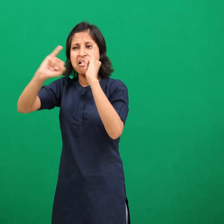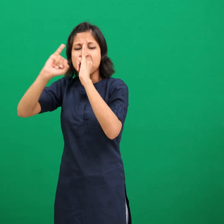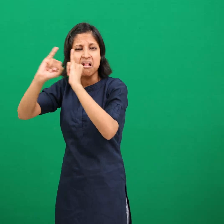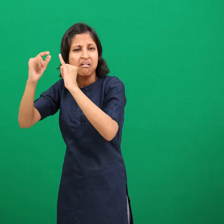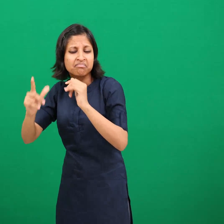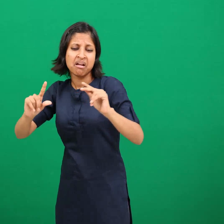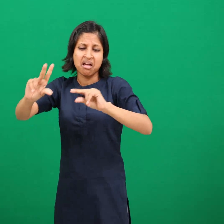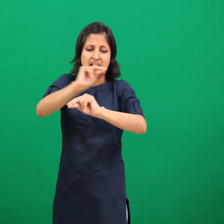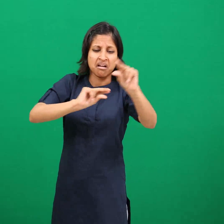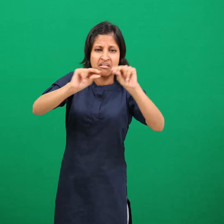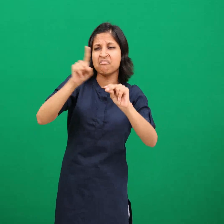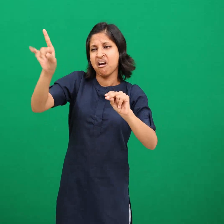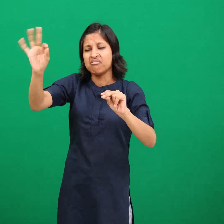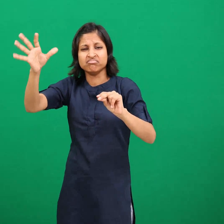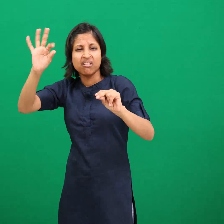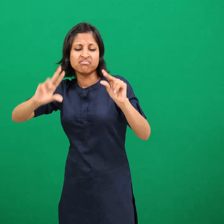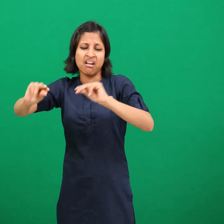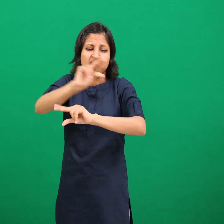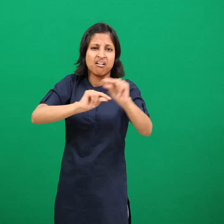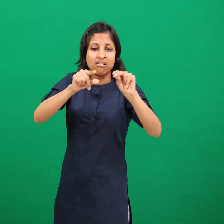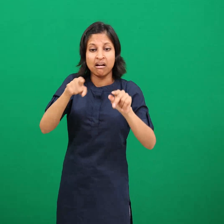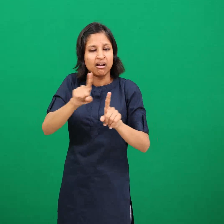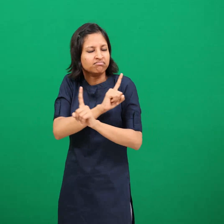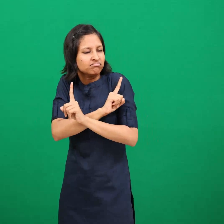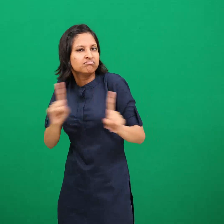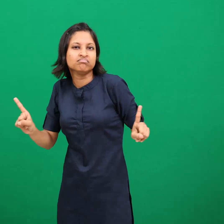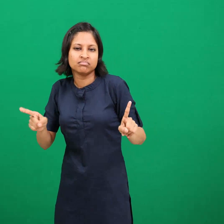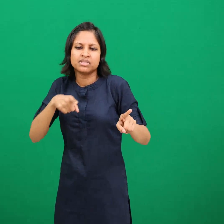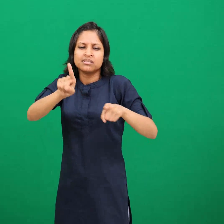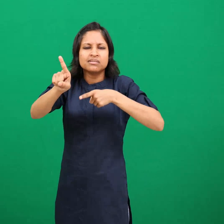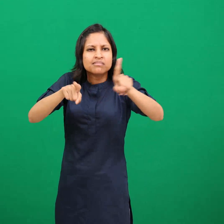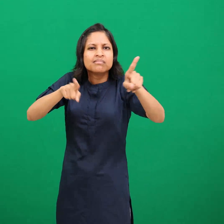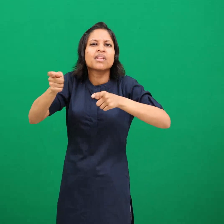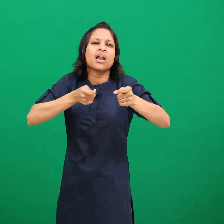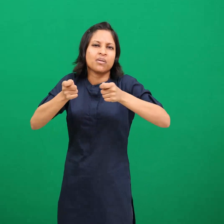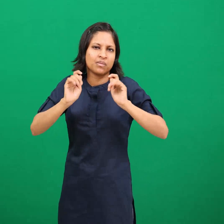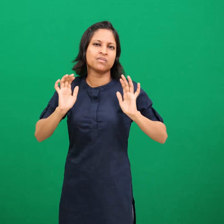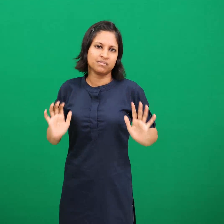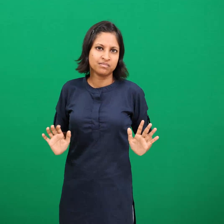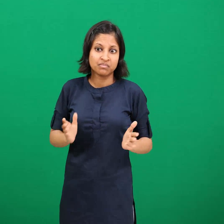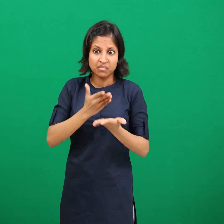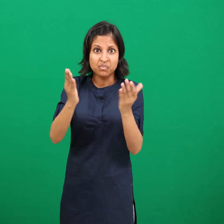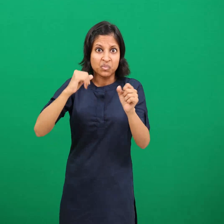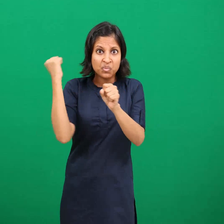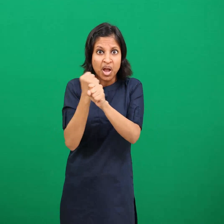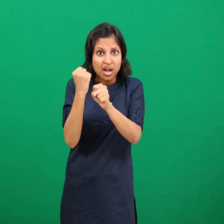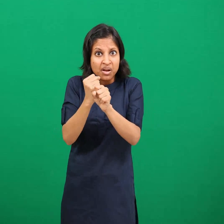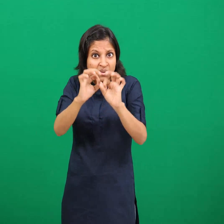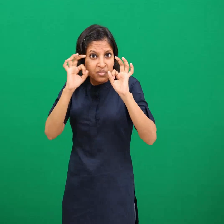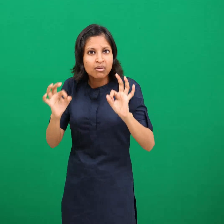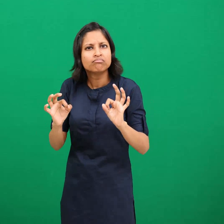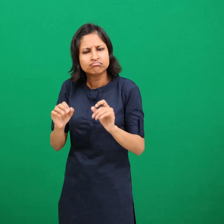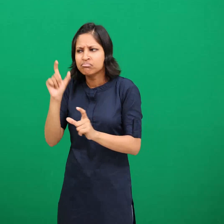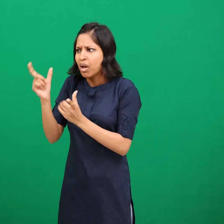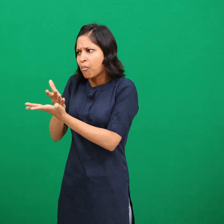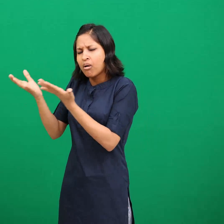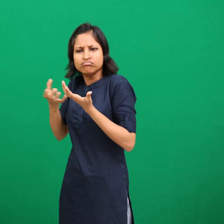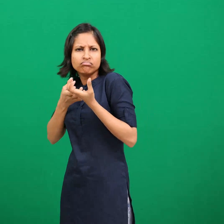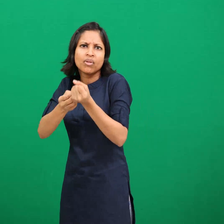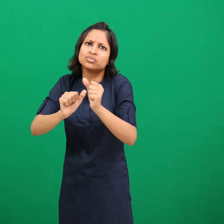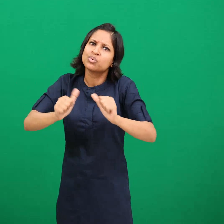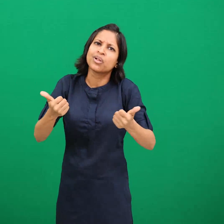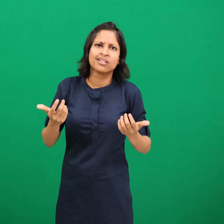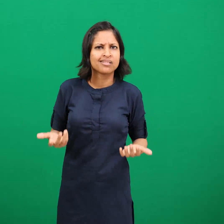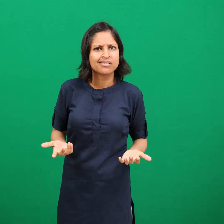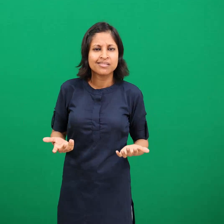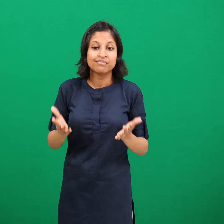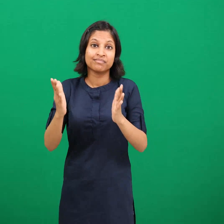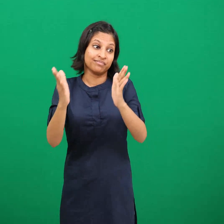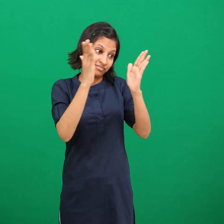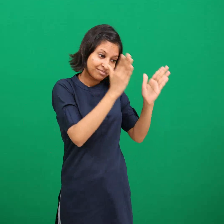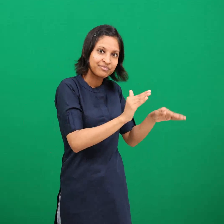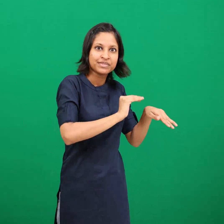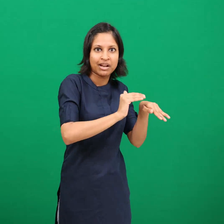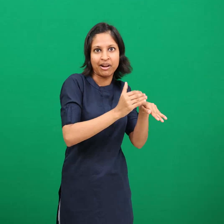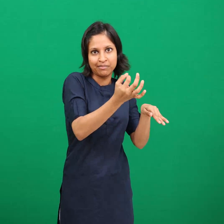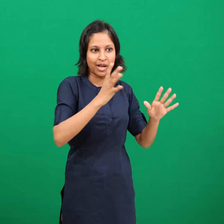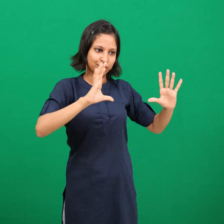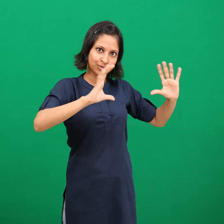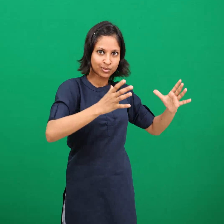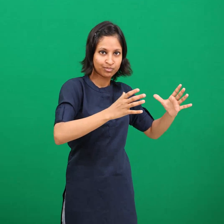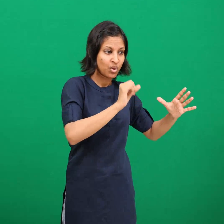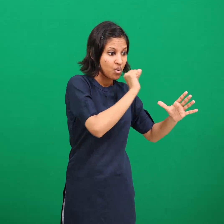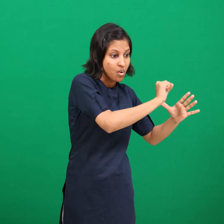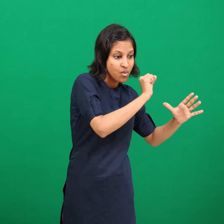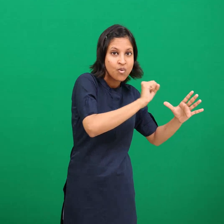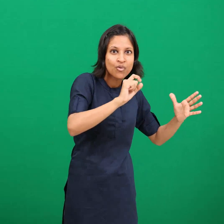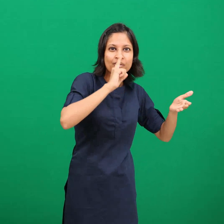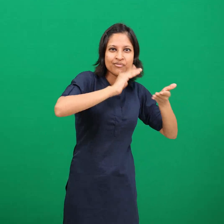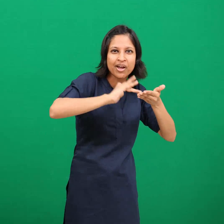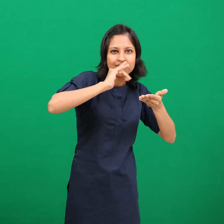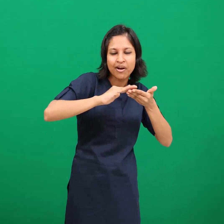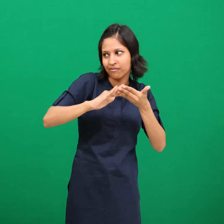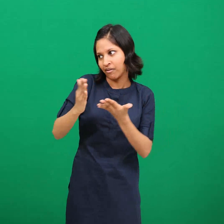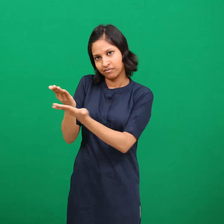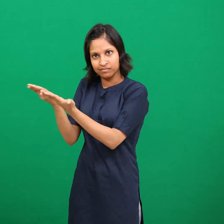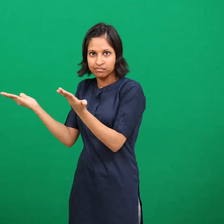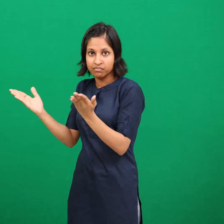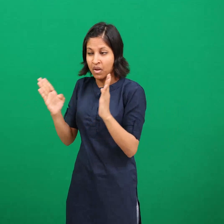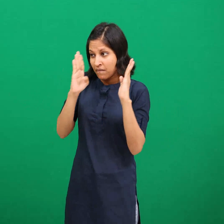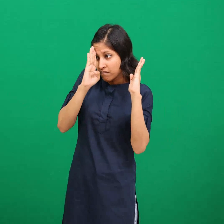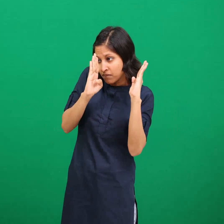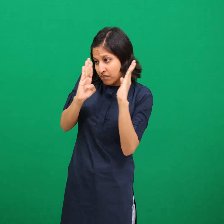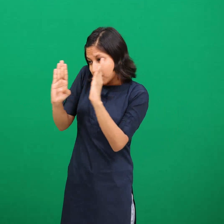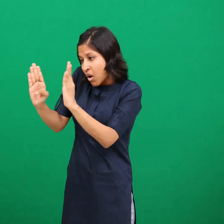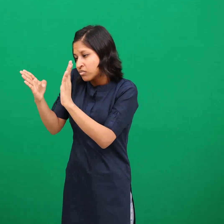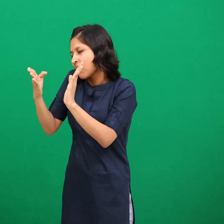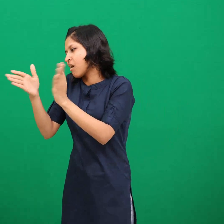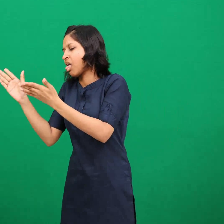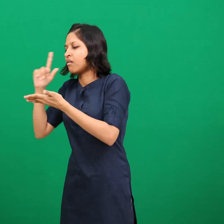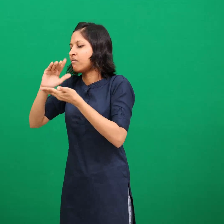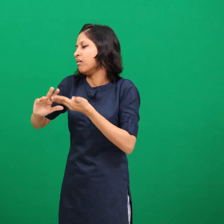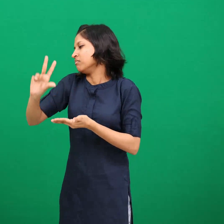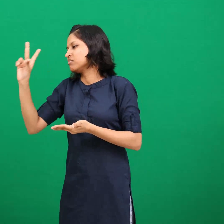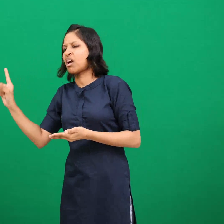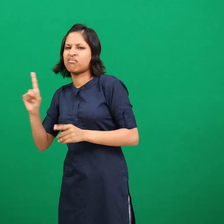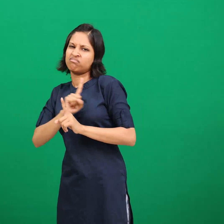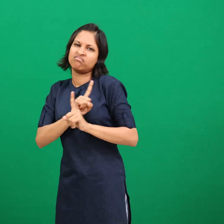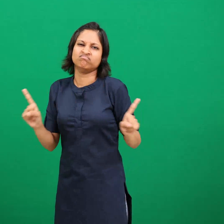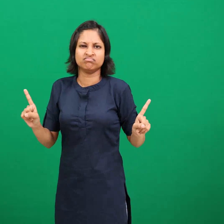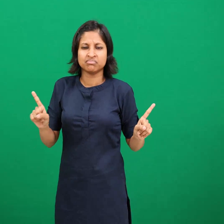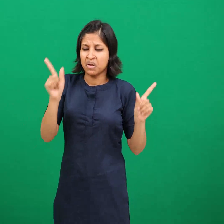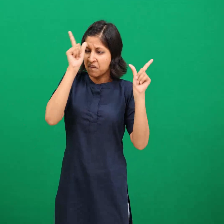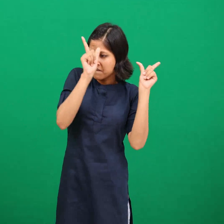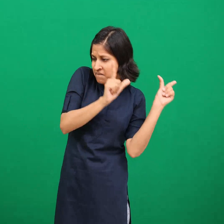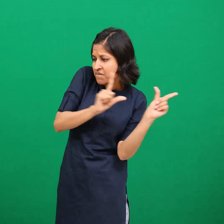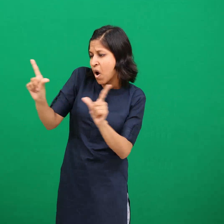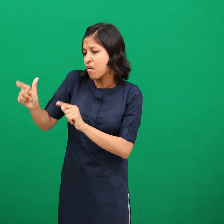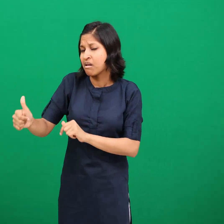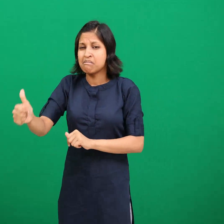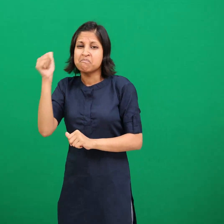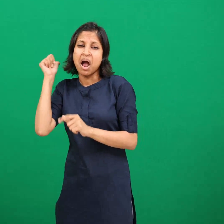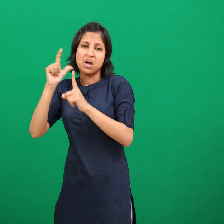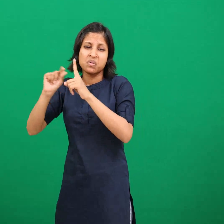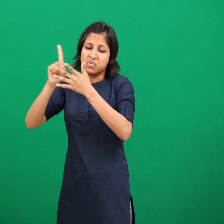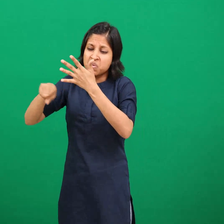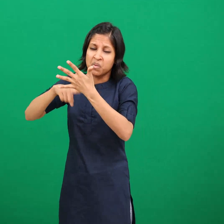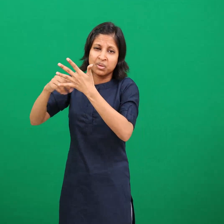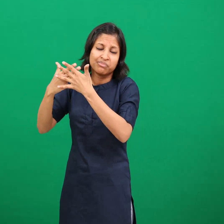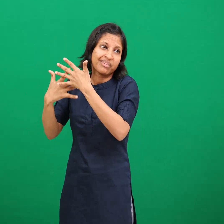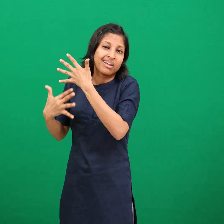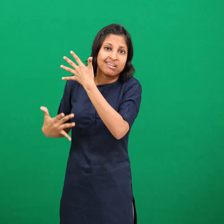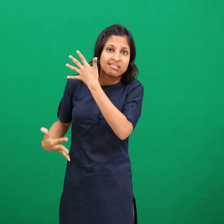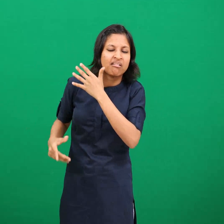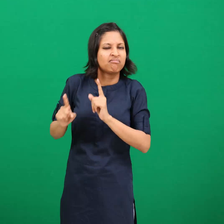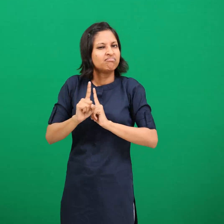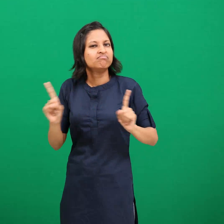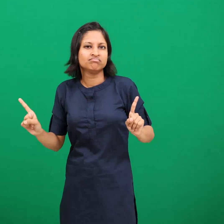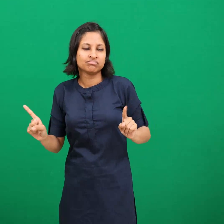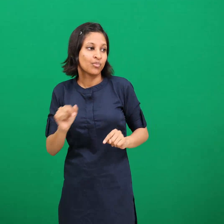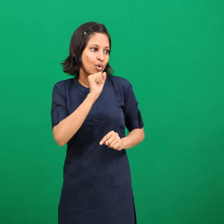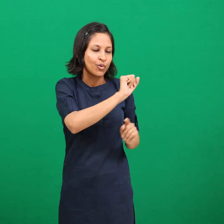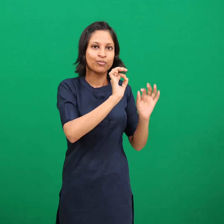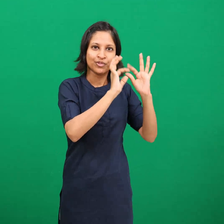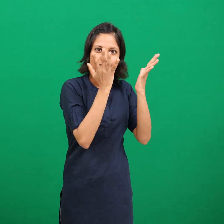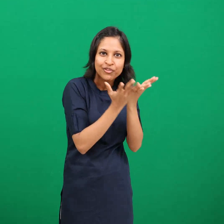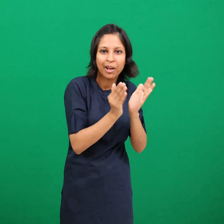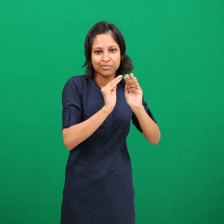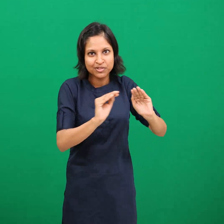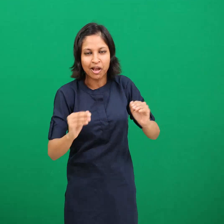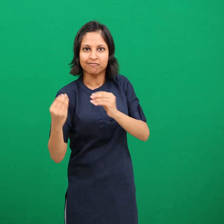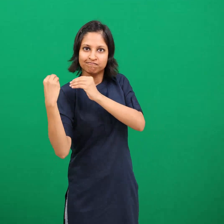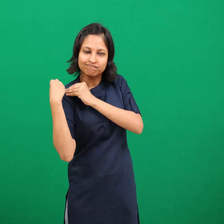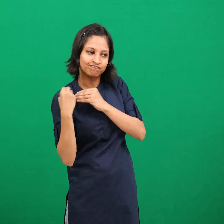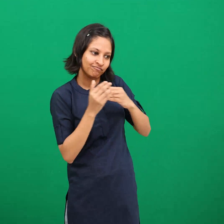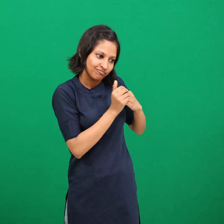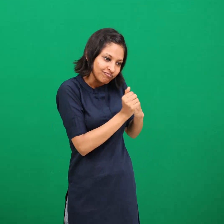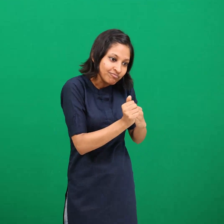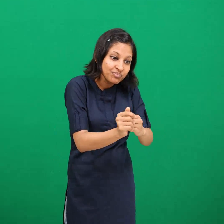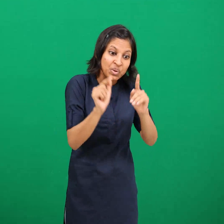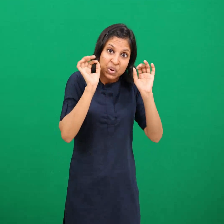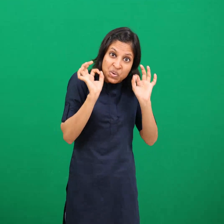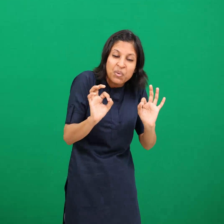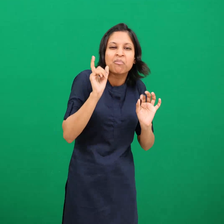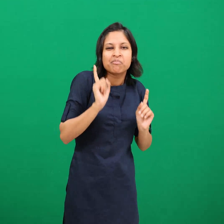A deacon must be the husband of but one wife, a good manager of his children and of his own household.